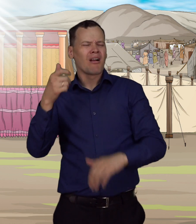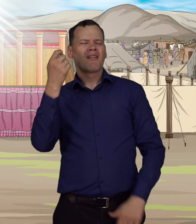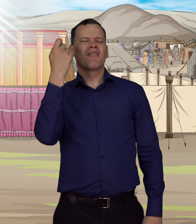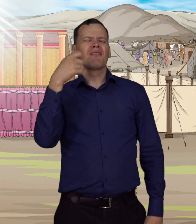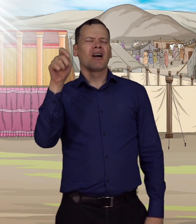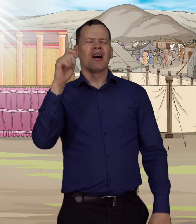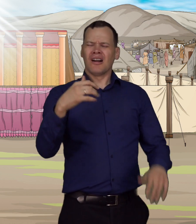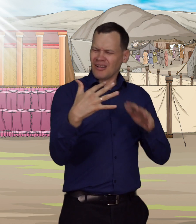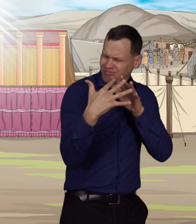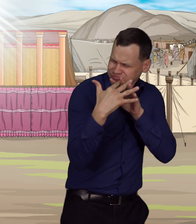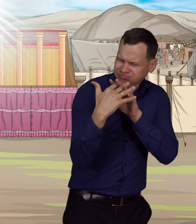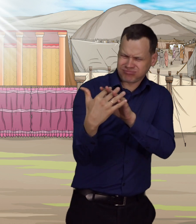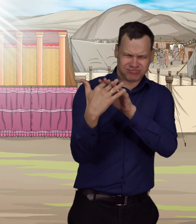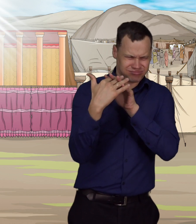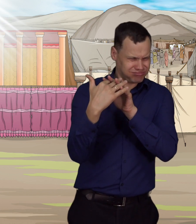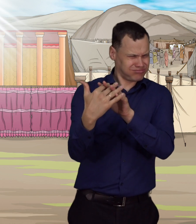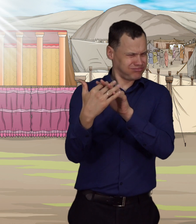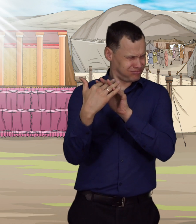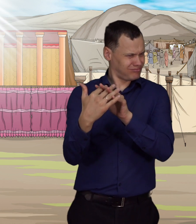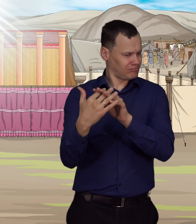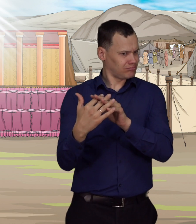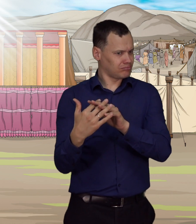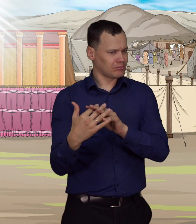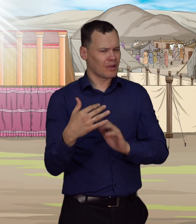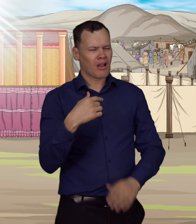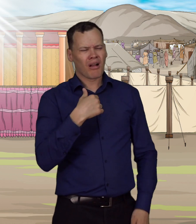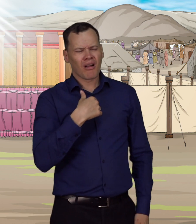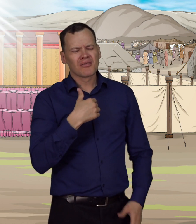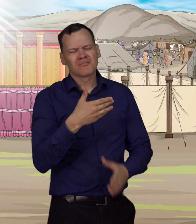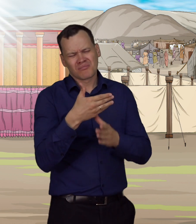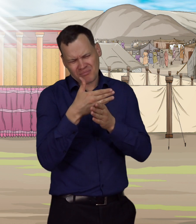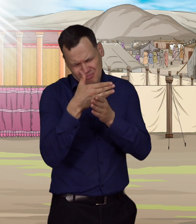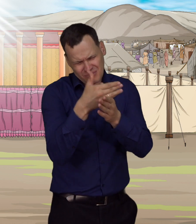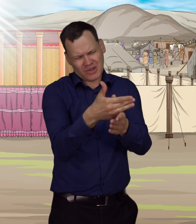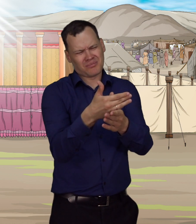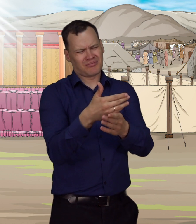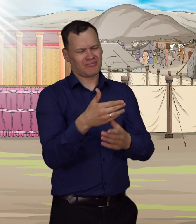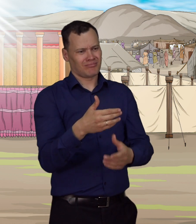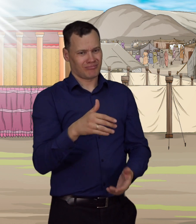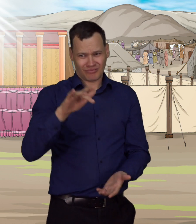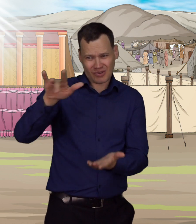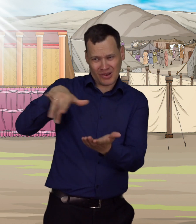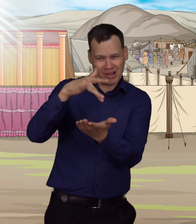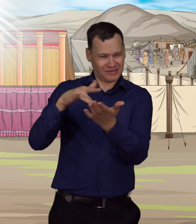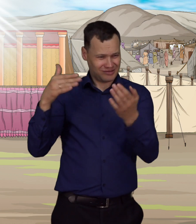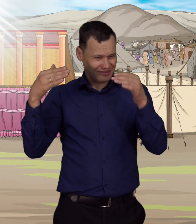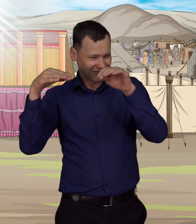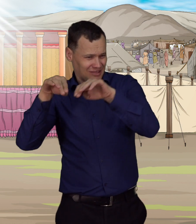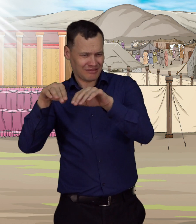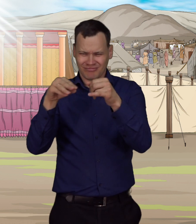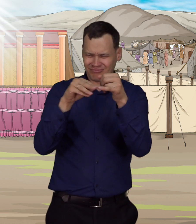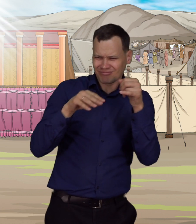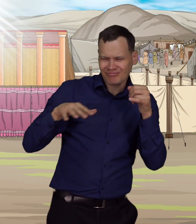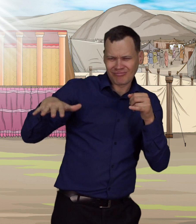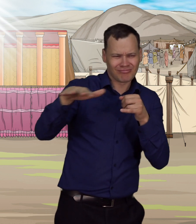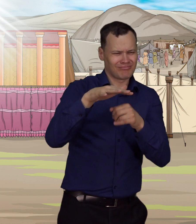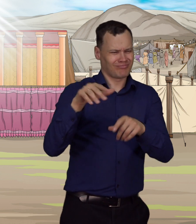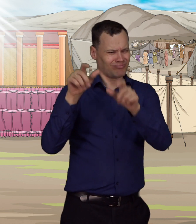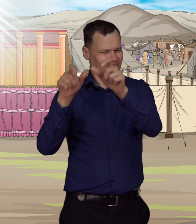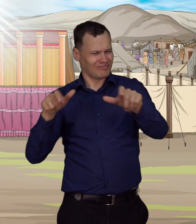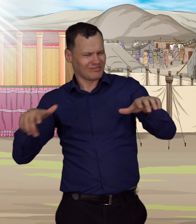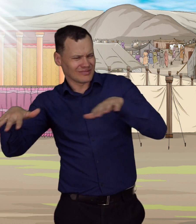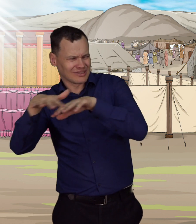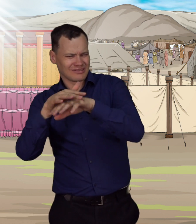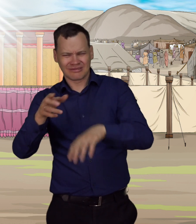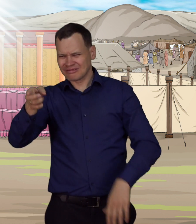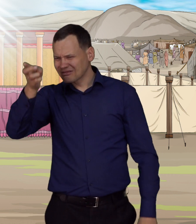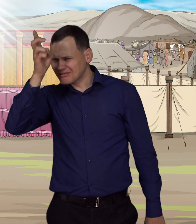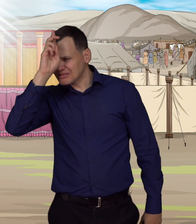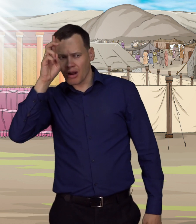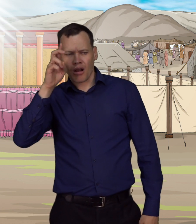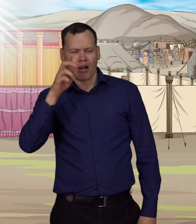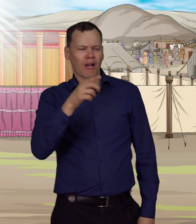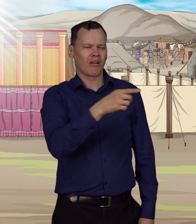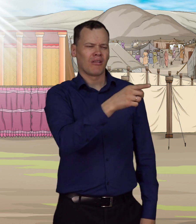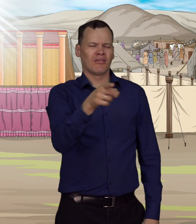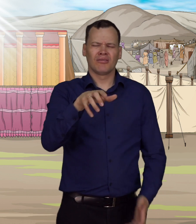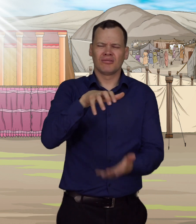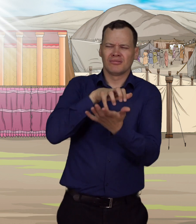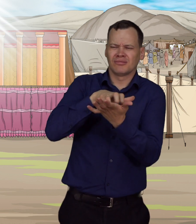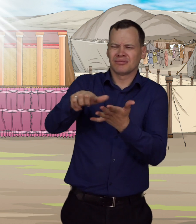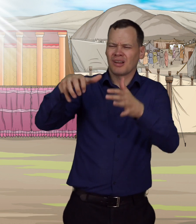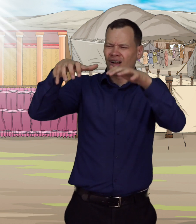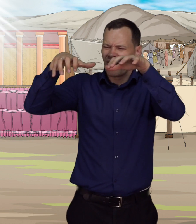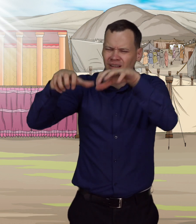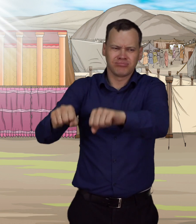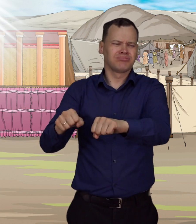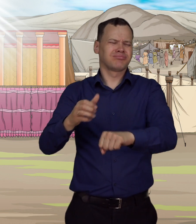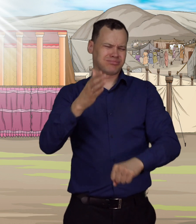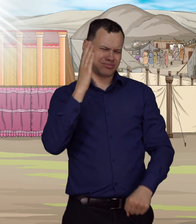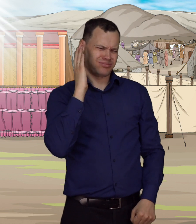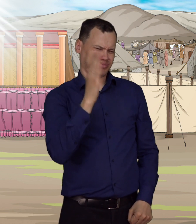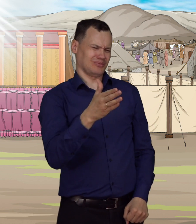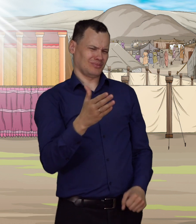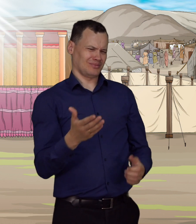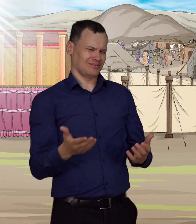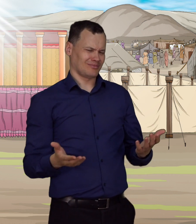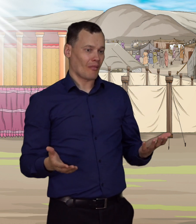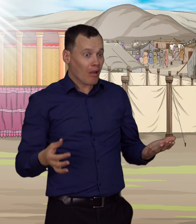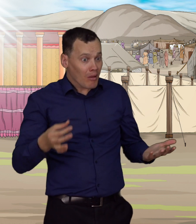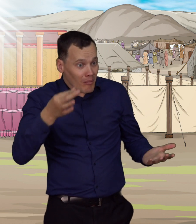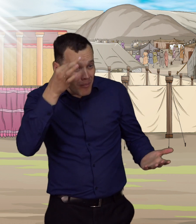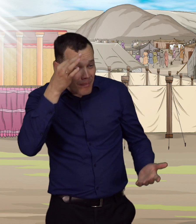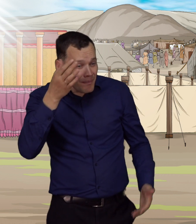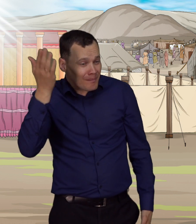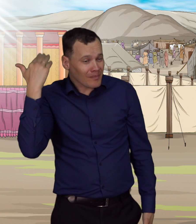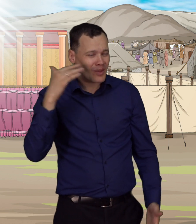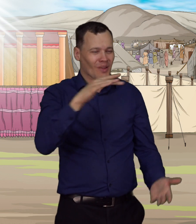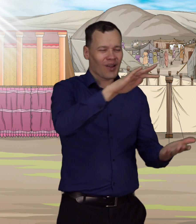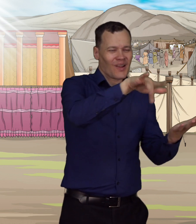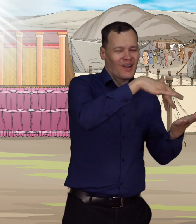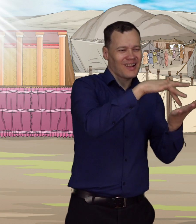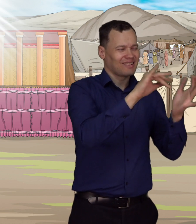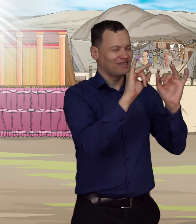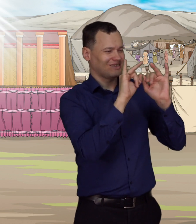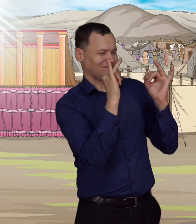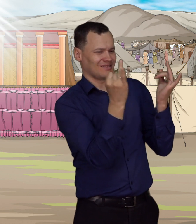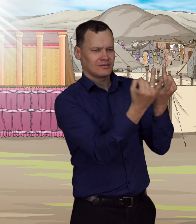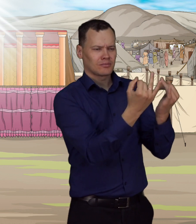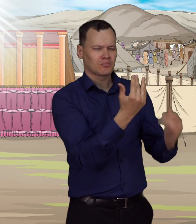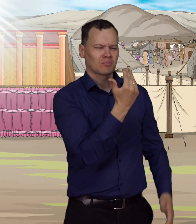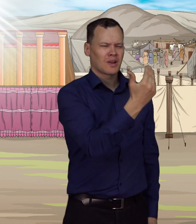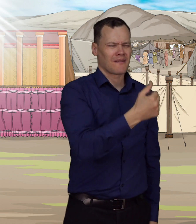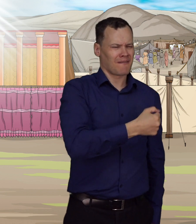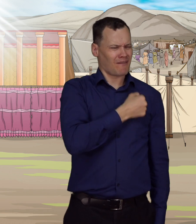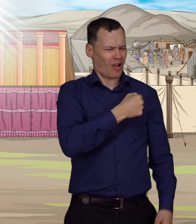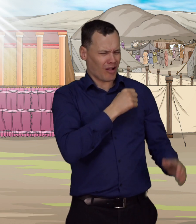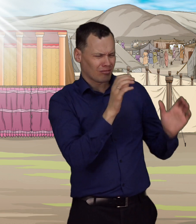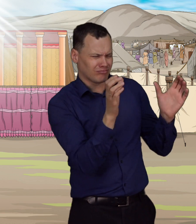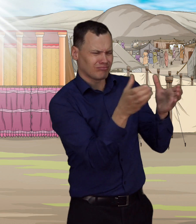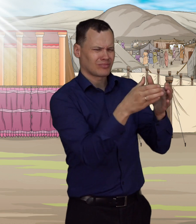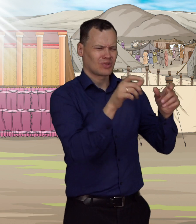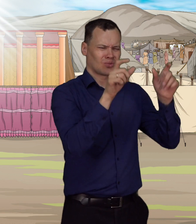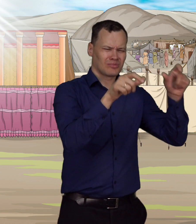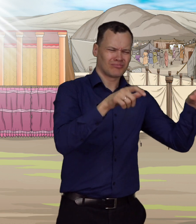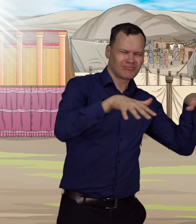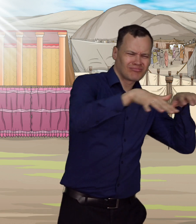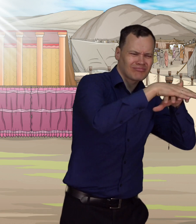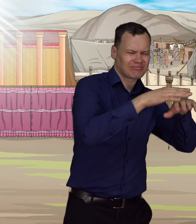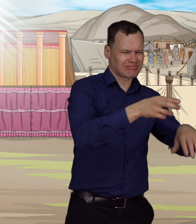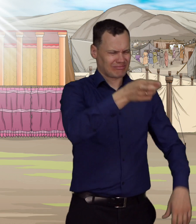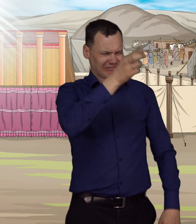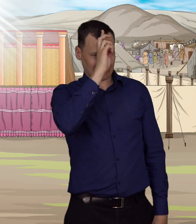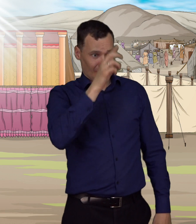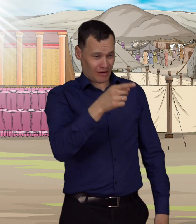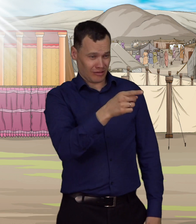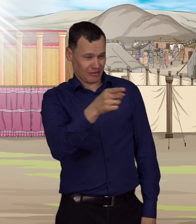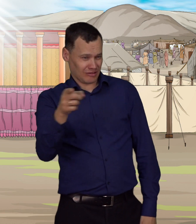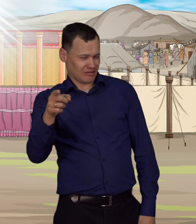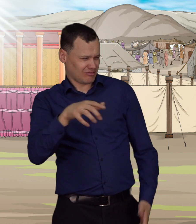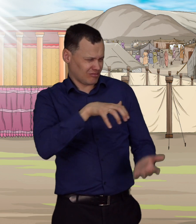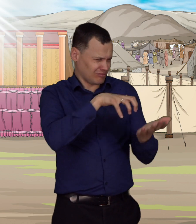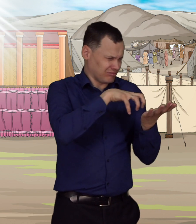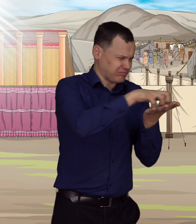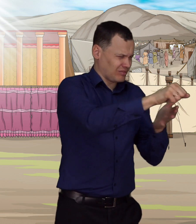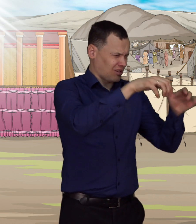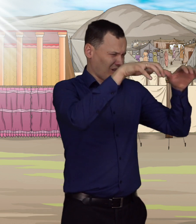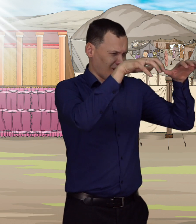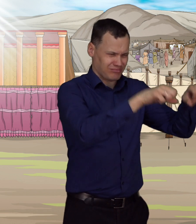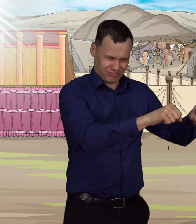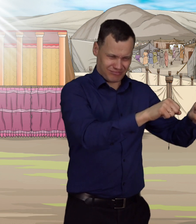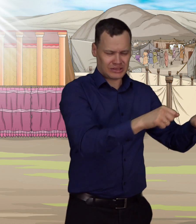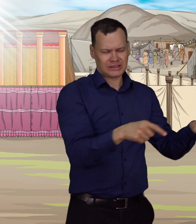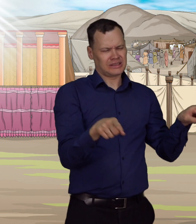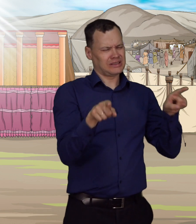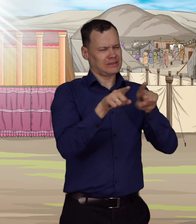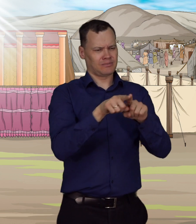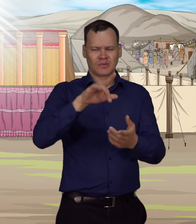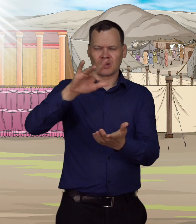See, I have delivered into your hand the king of Ai, his people, his city, and his land.